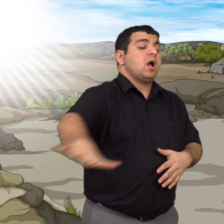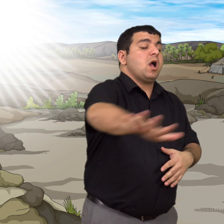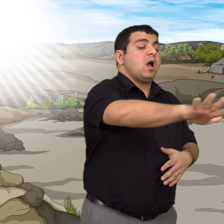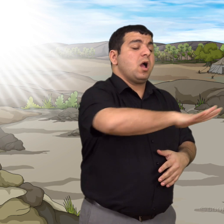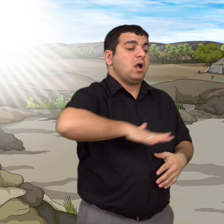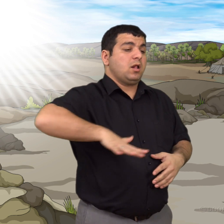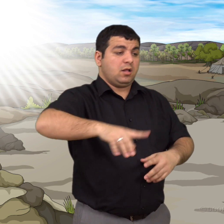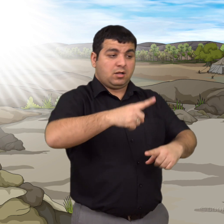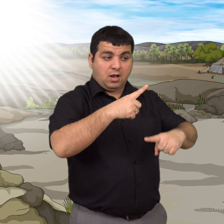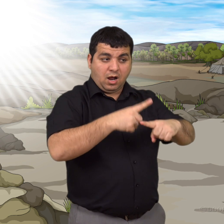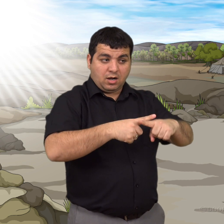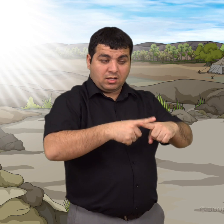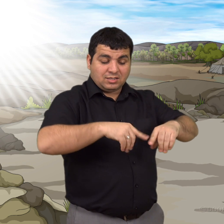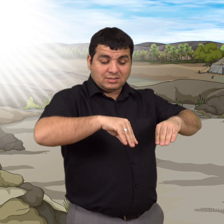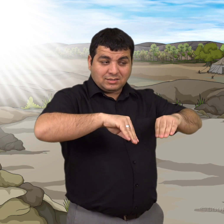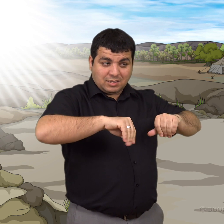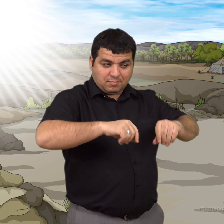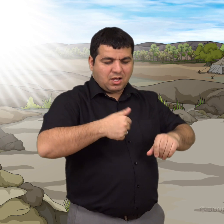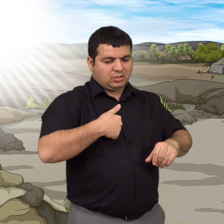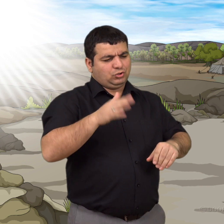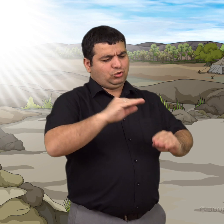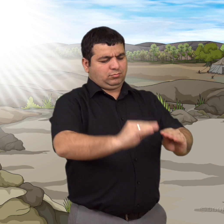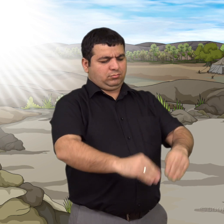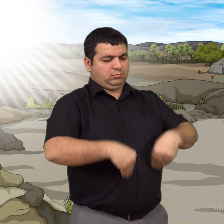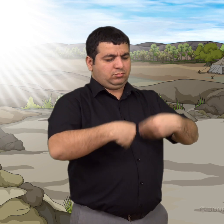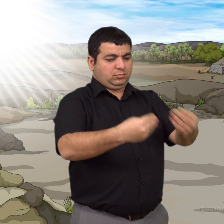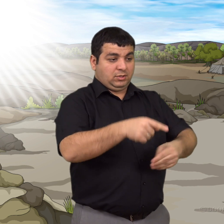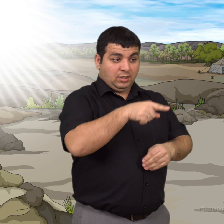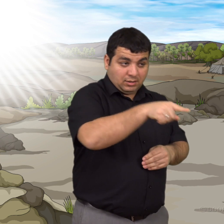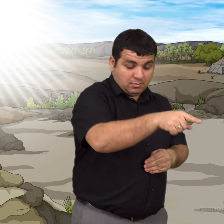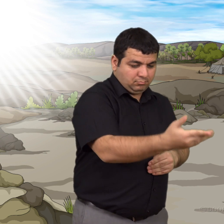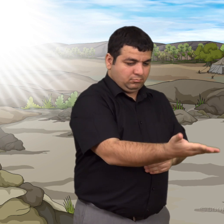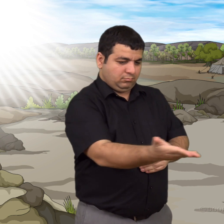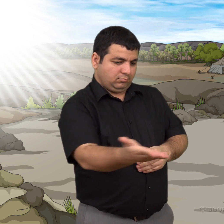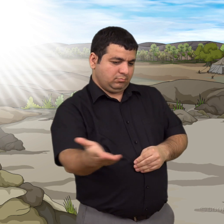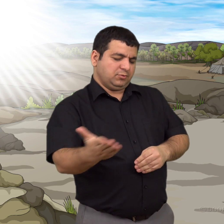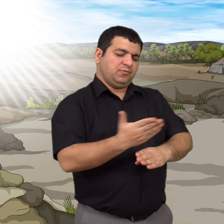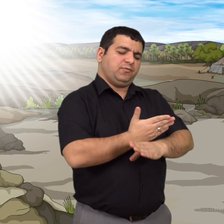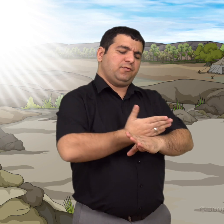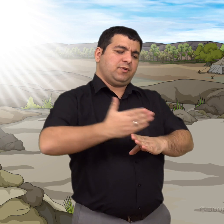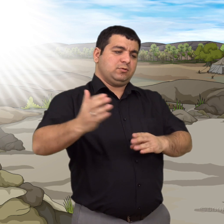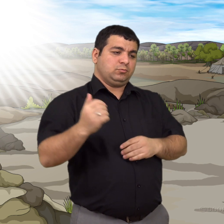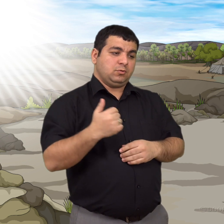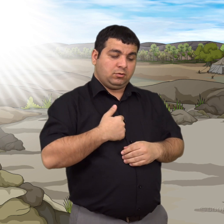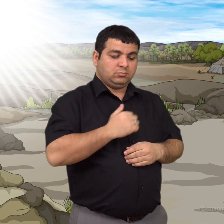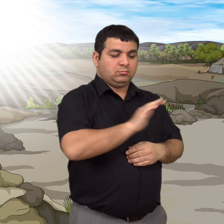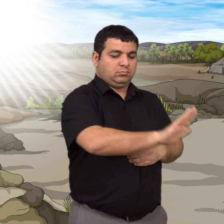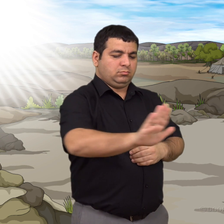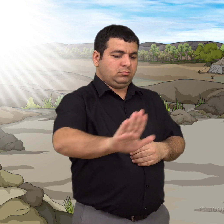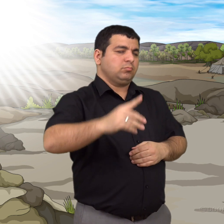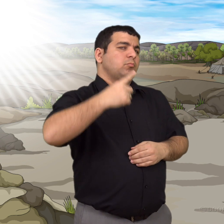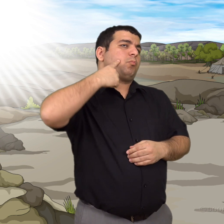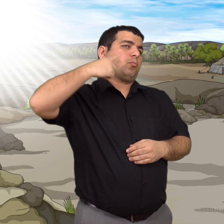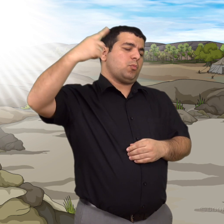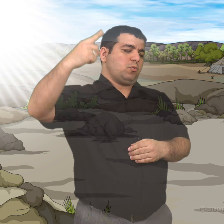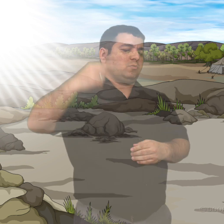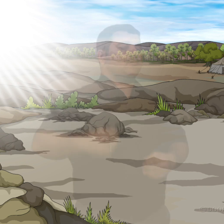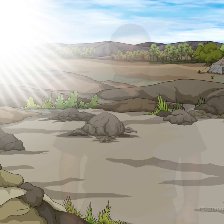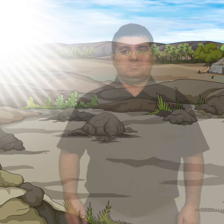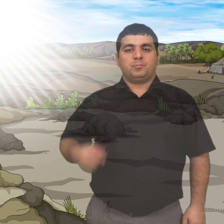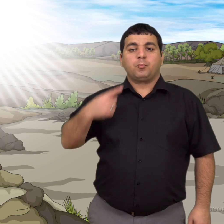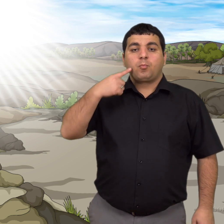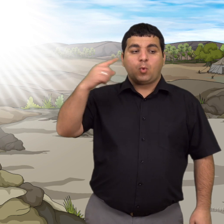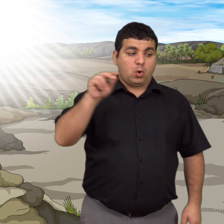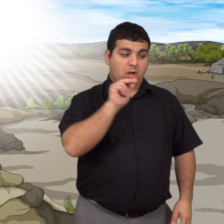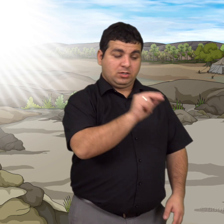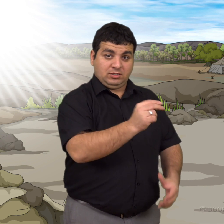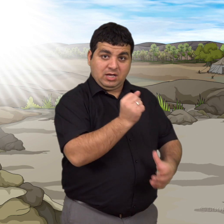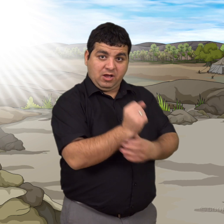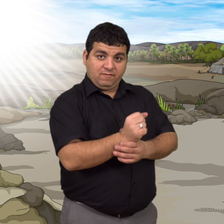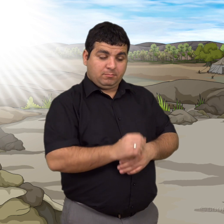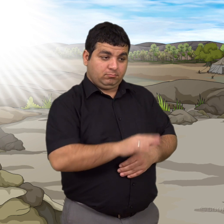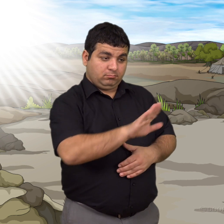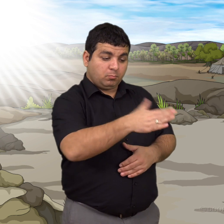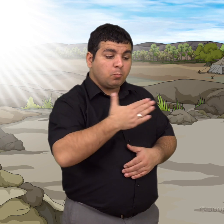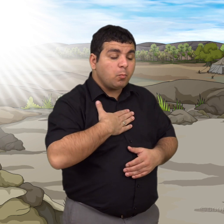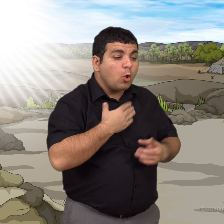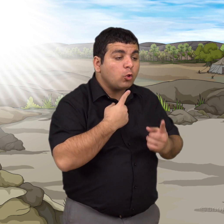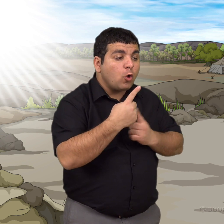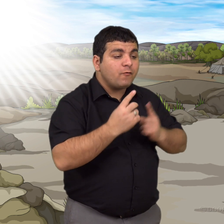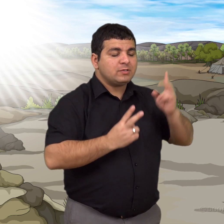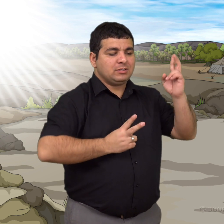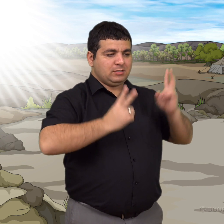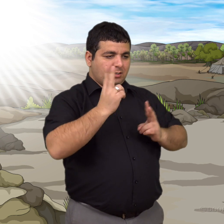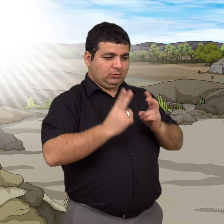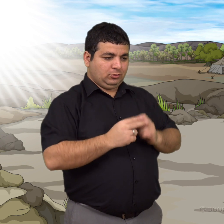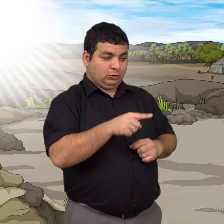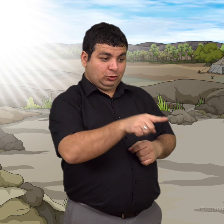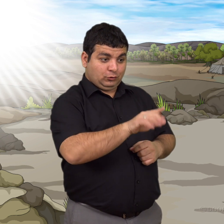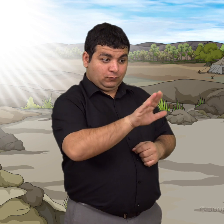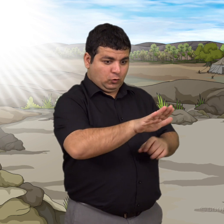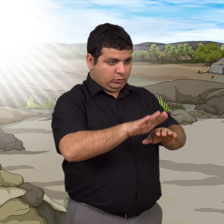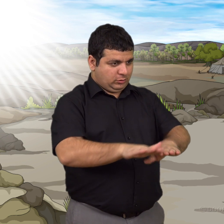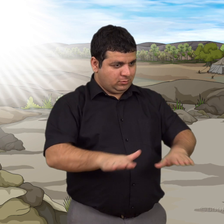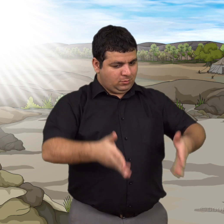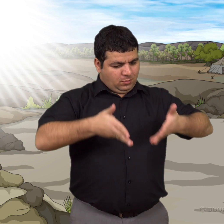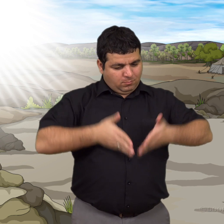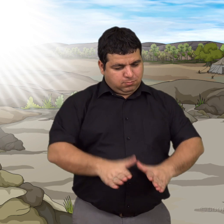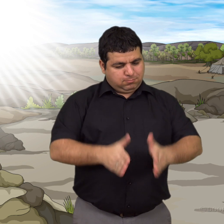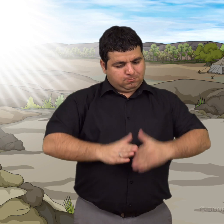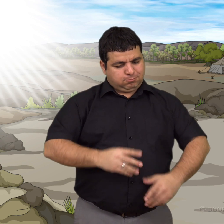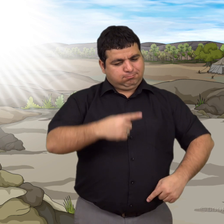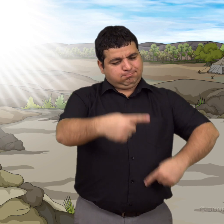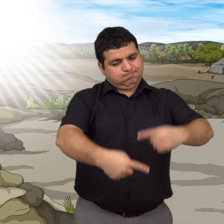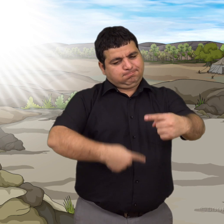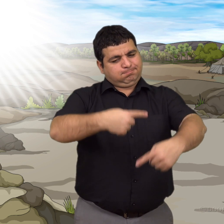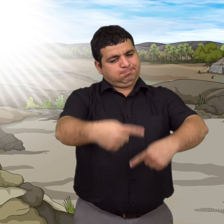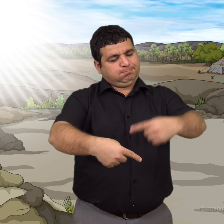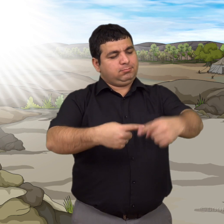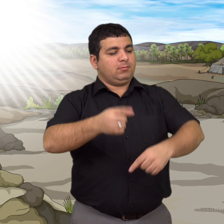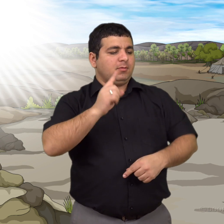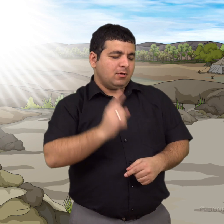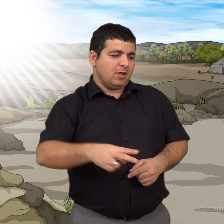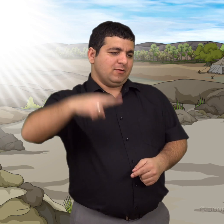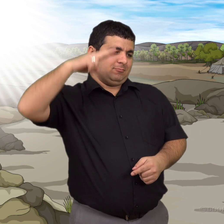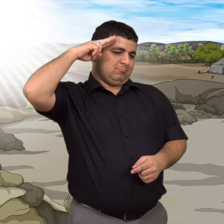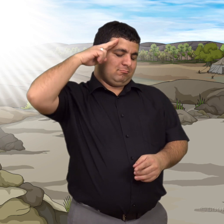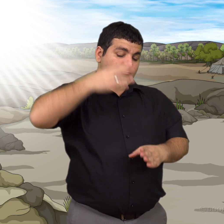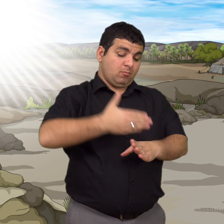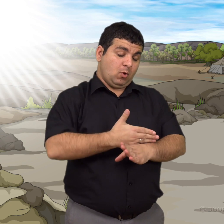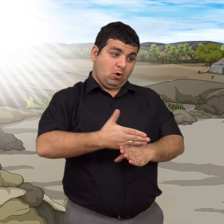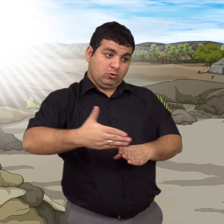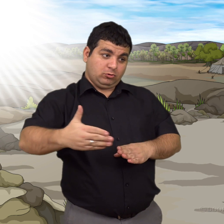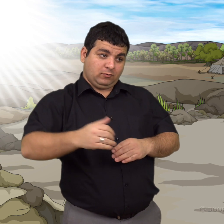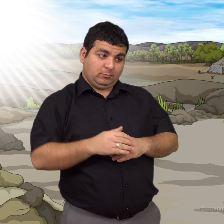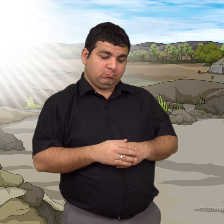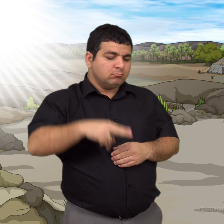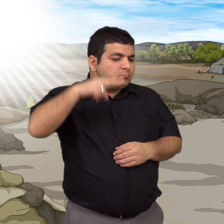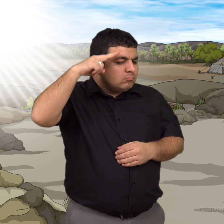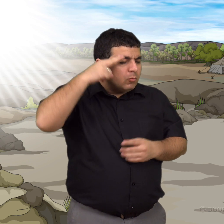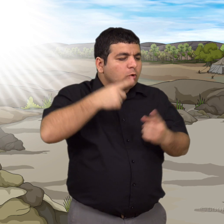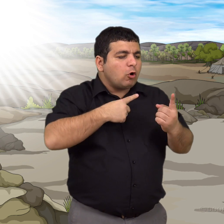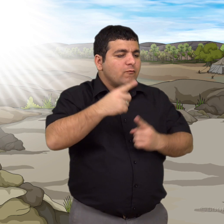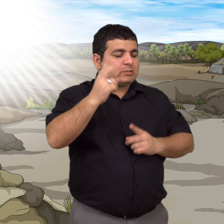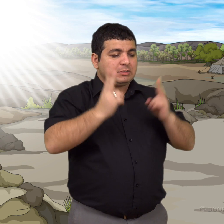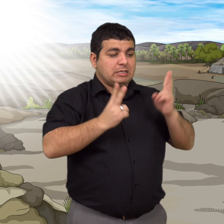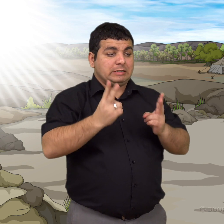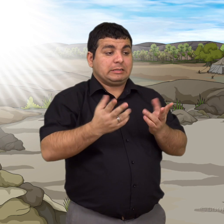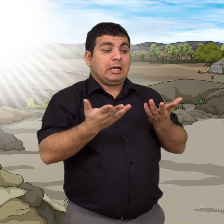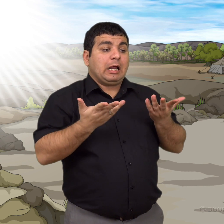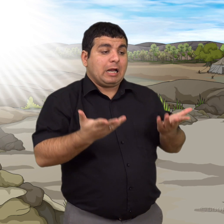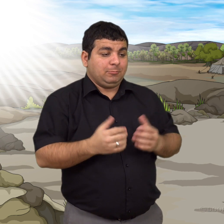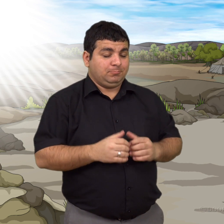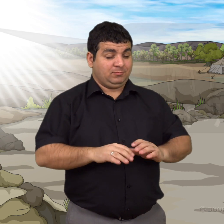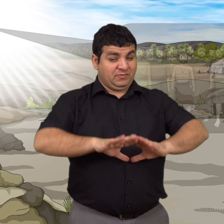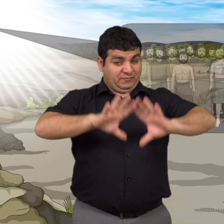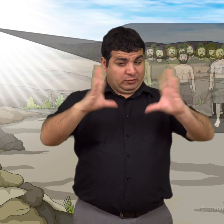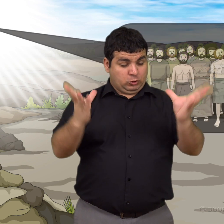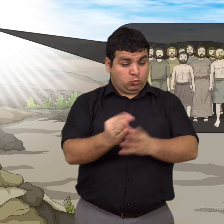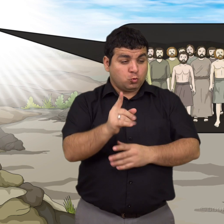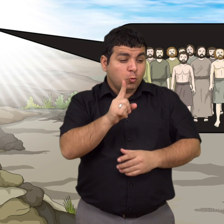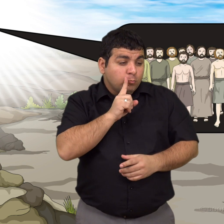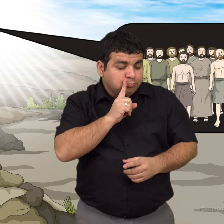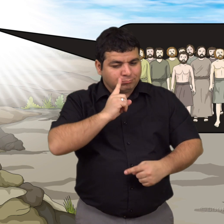and I will be their God.” God also said to Abraham, “You must keep My covenant—you and your descendants in the generations after you.